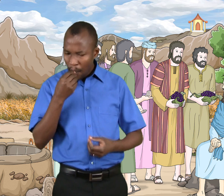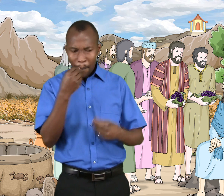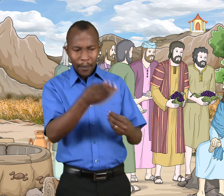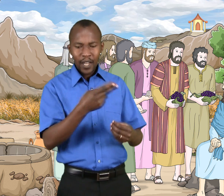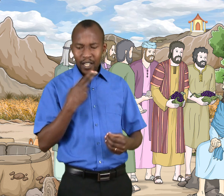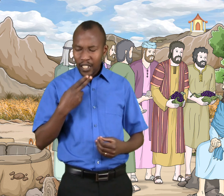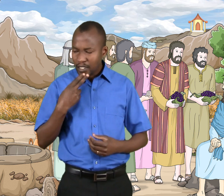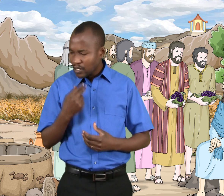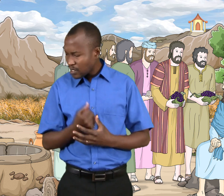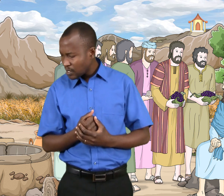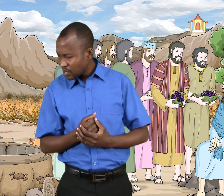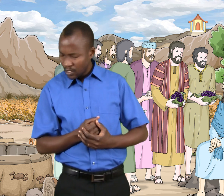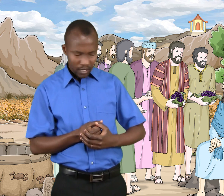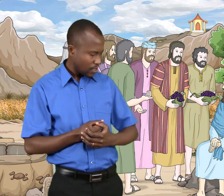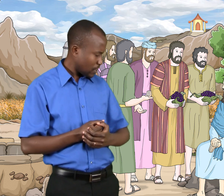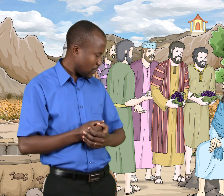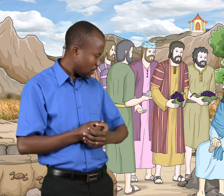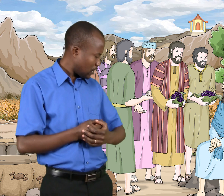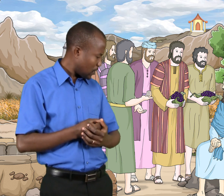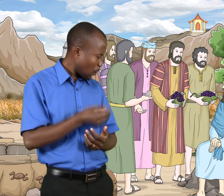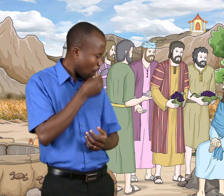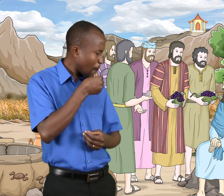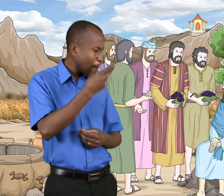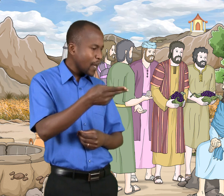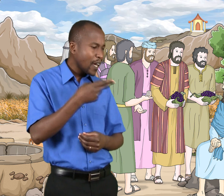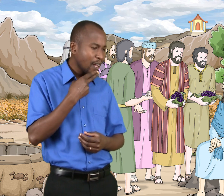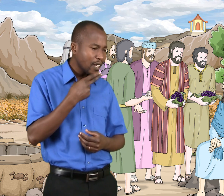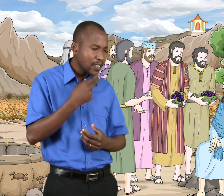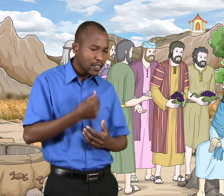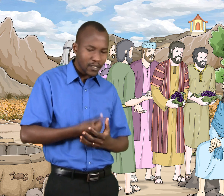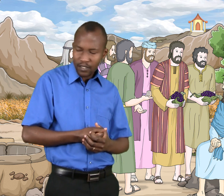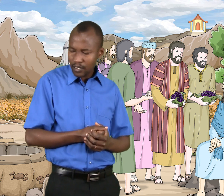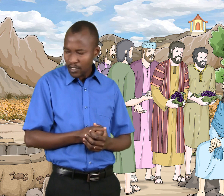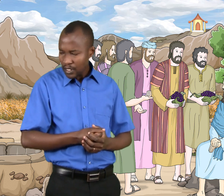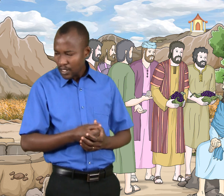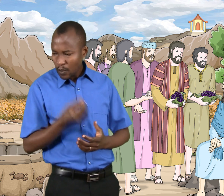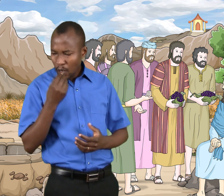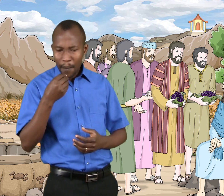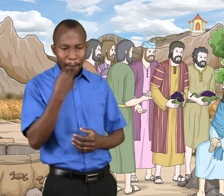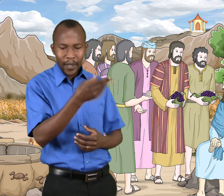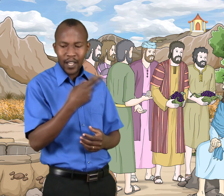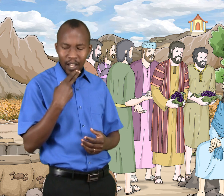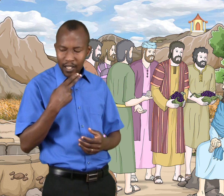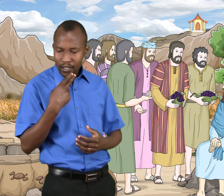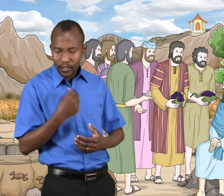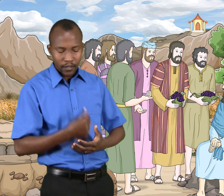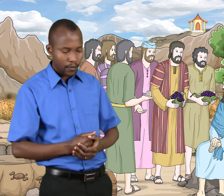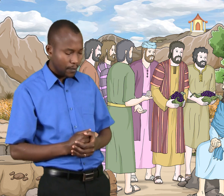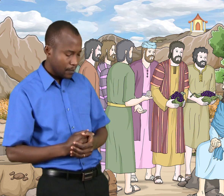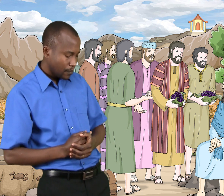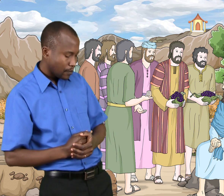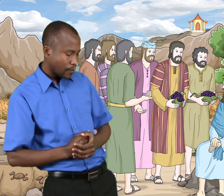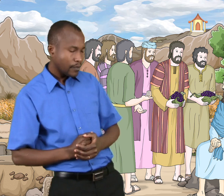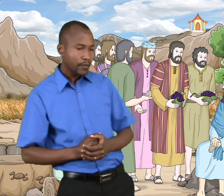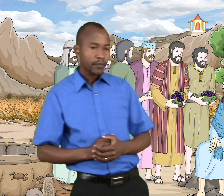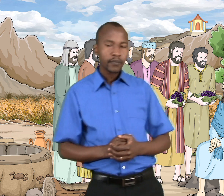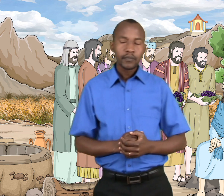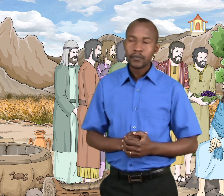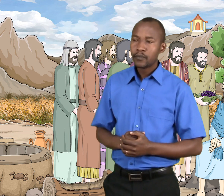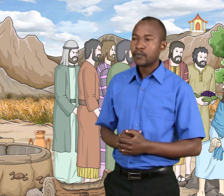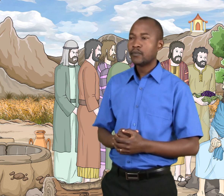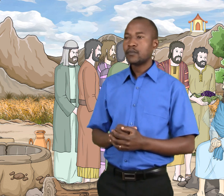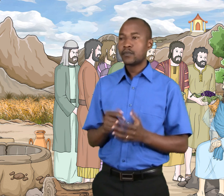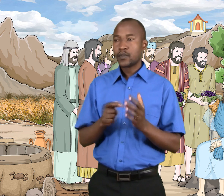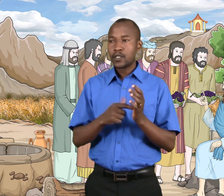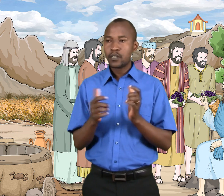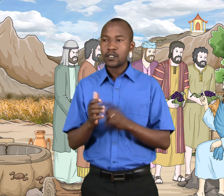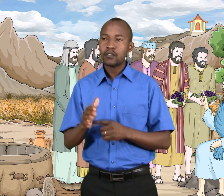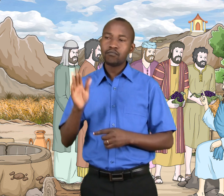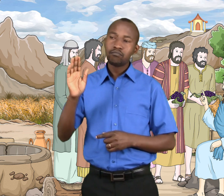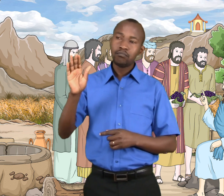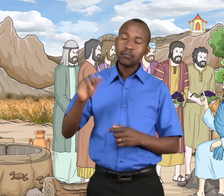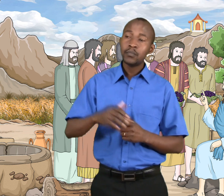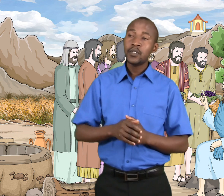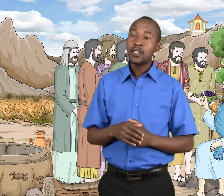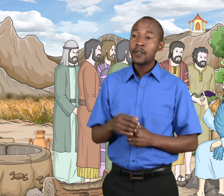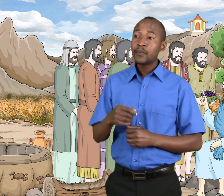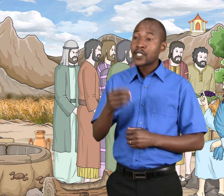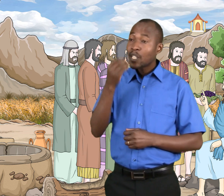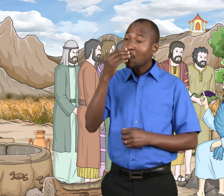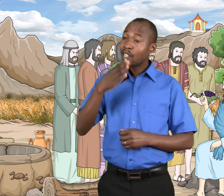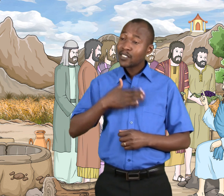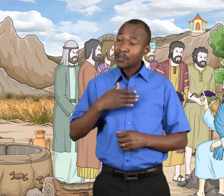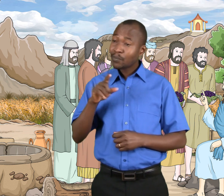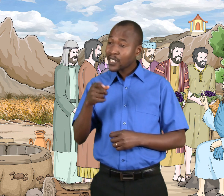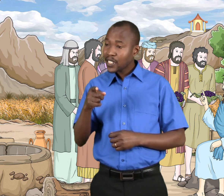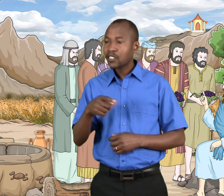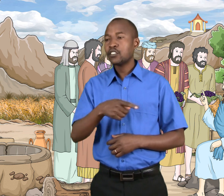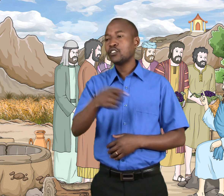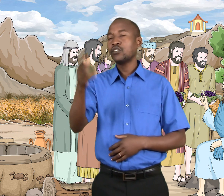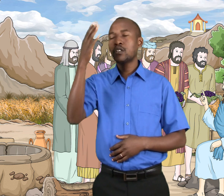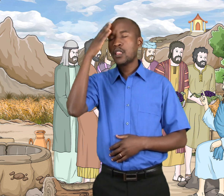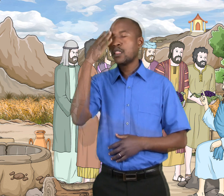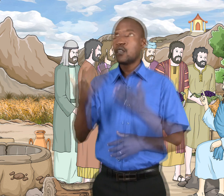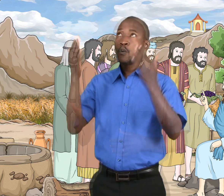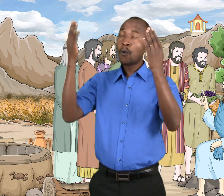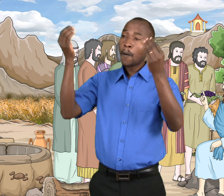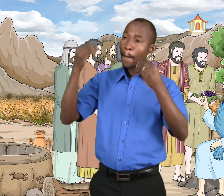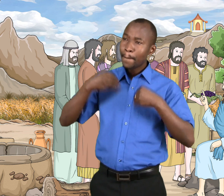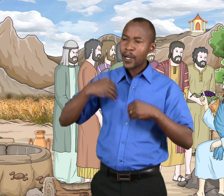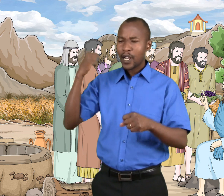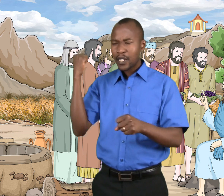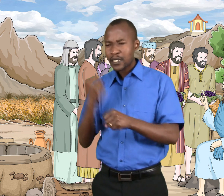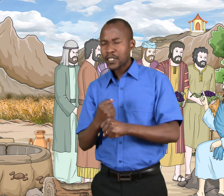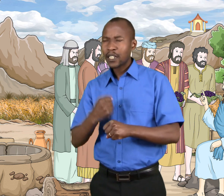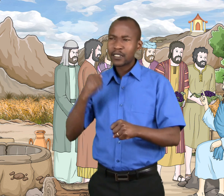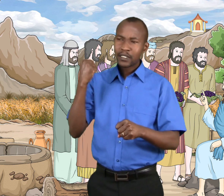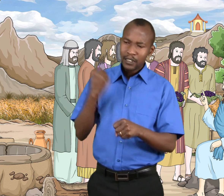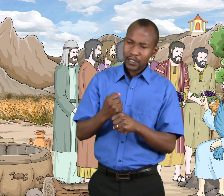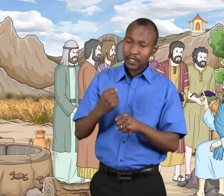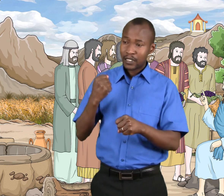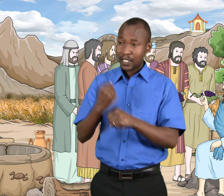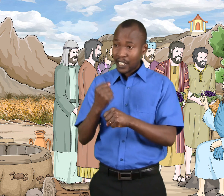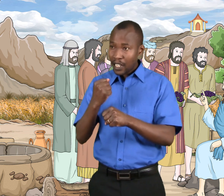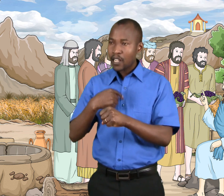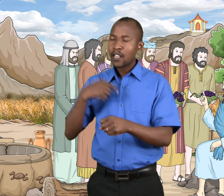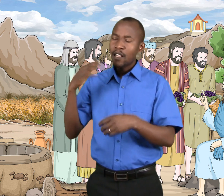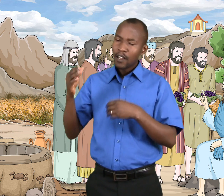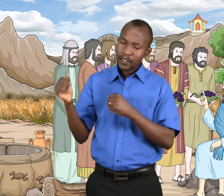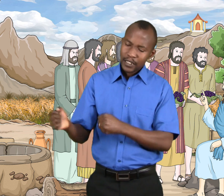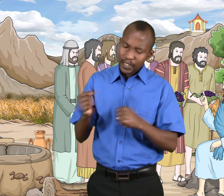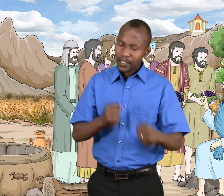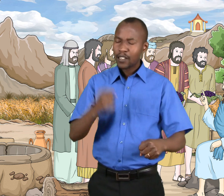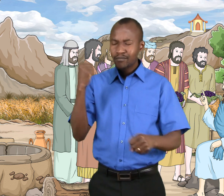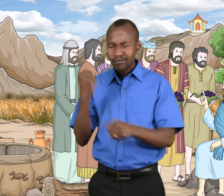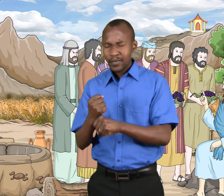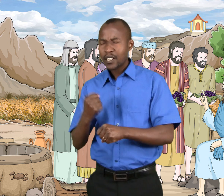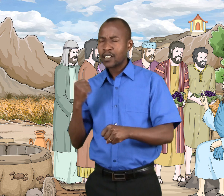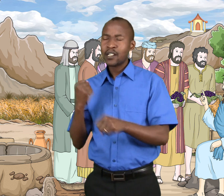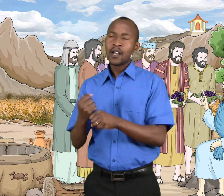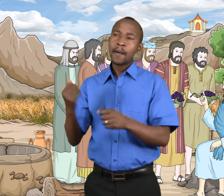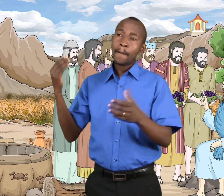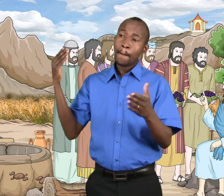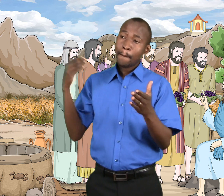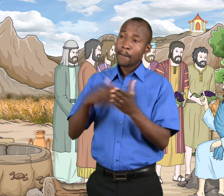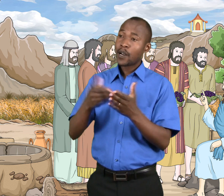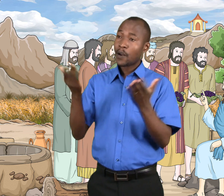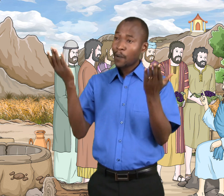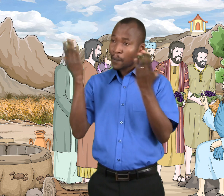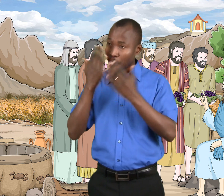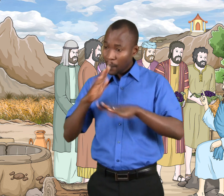So the disciples asked one another, “Could someone have brought Him food?”